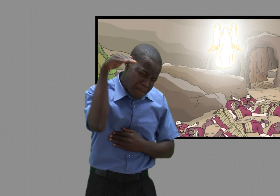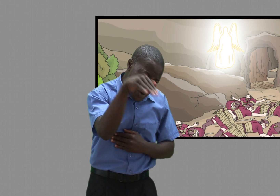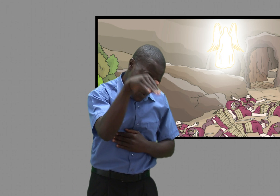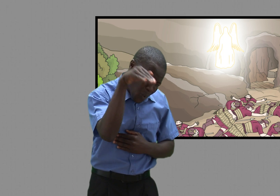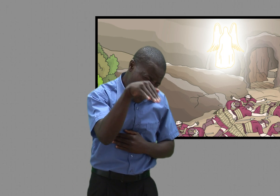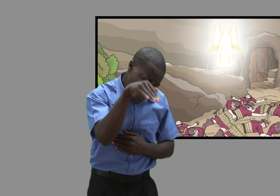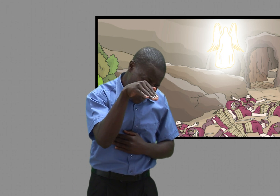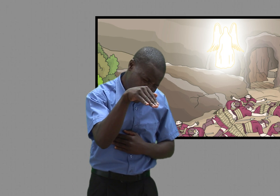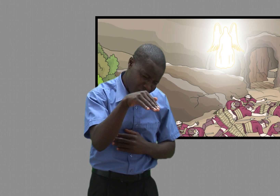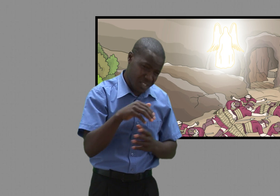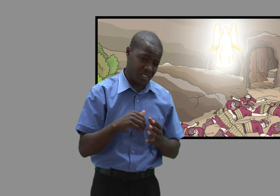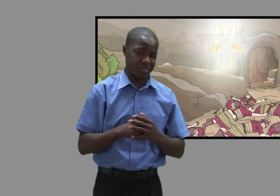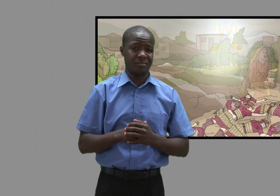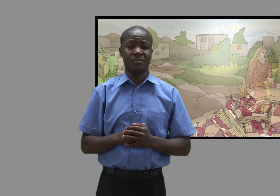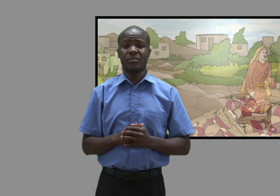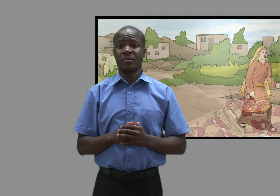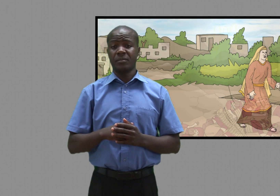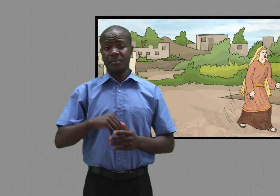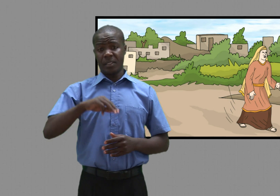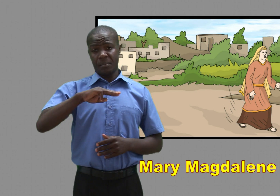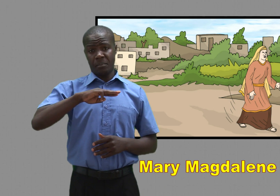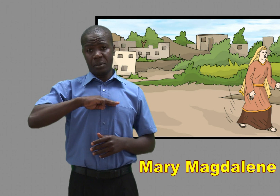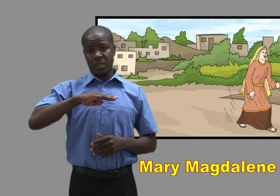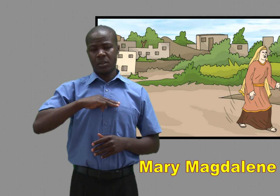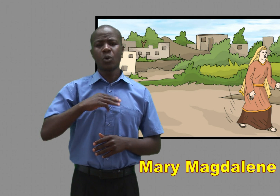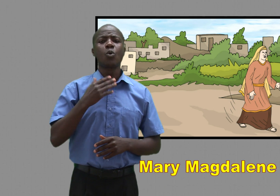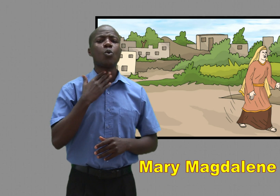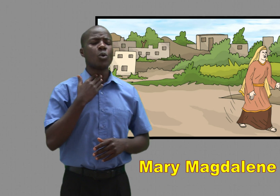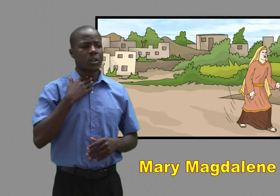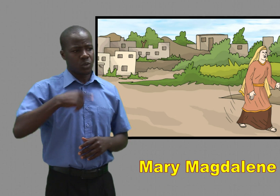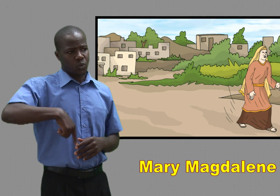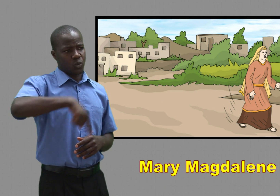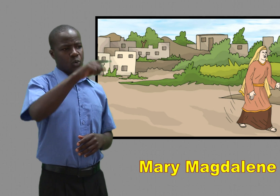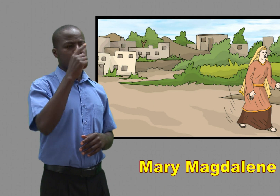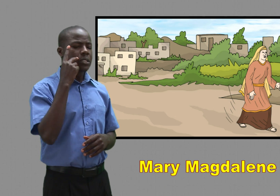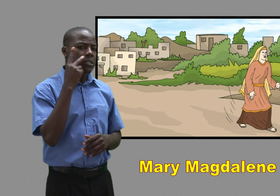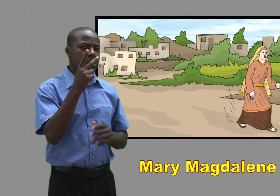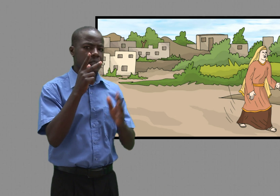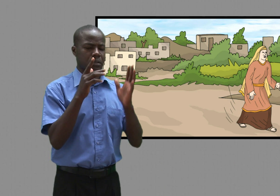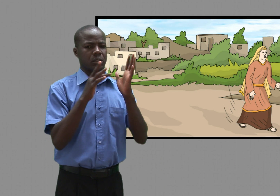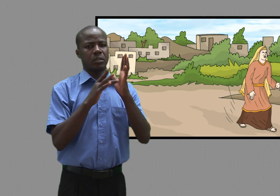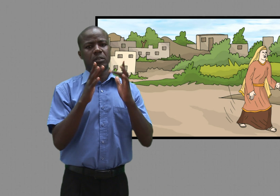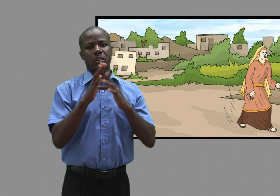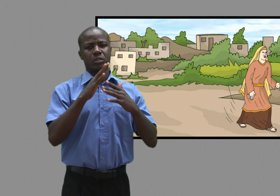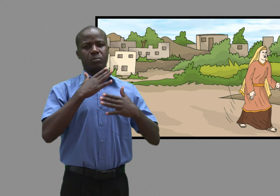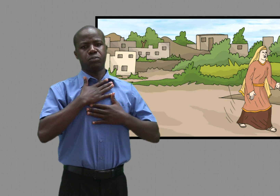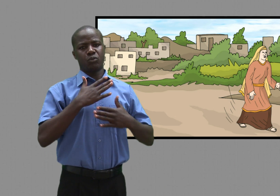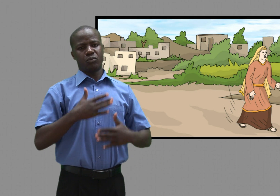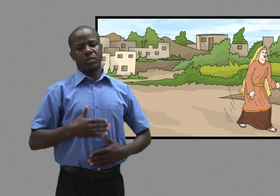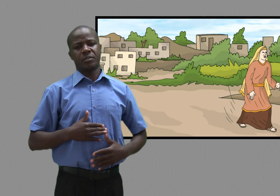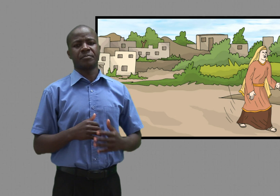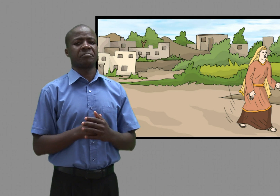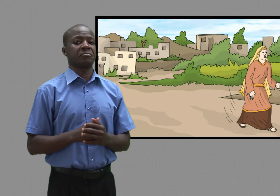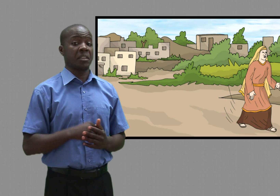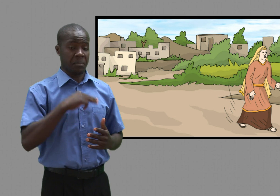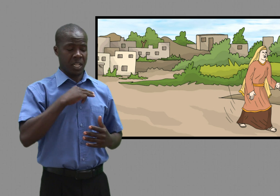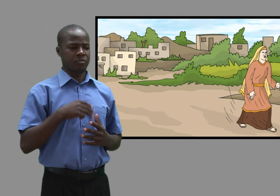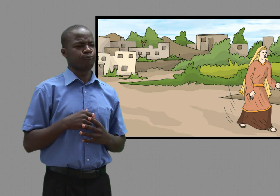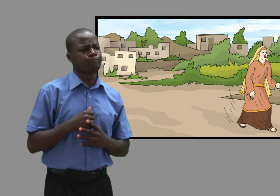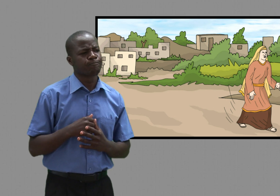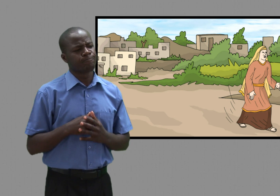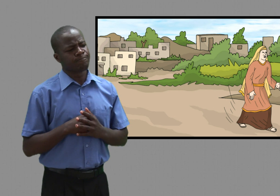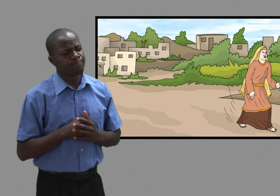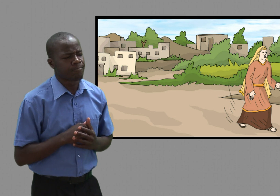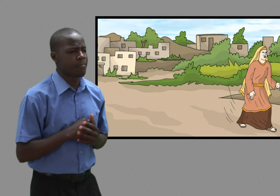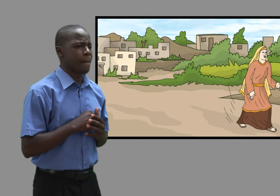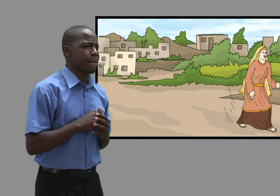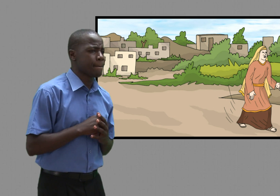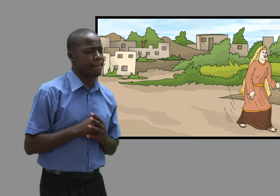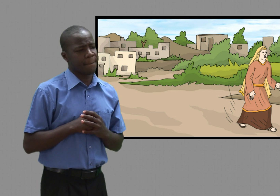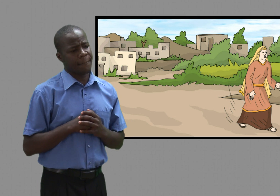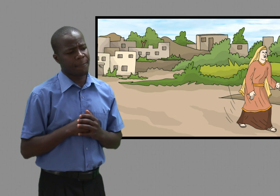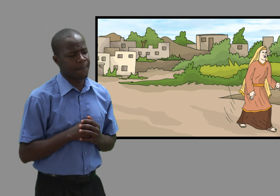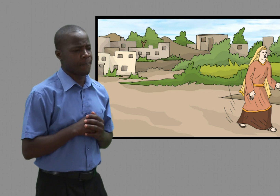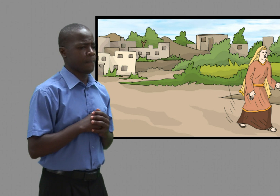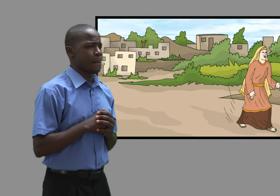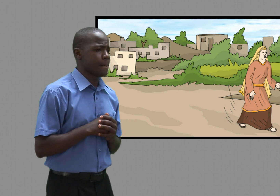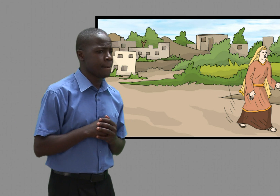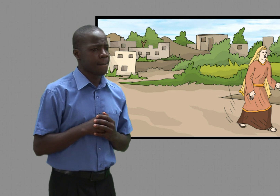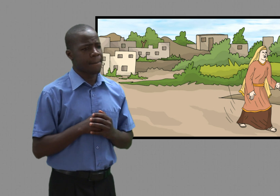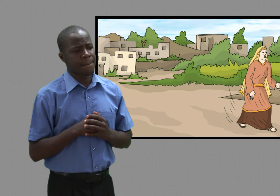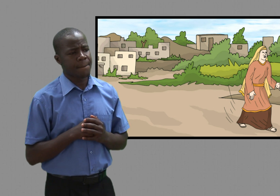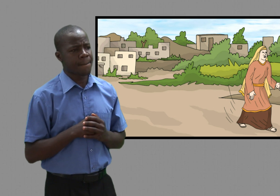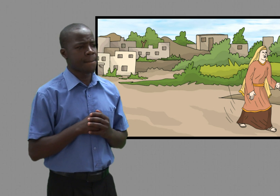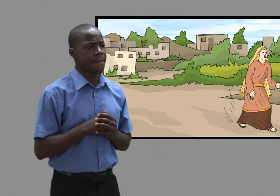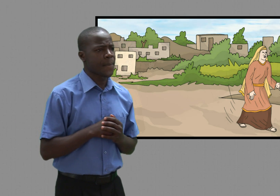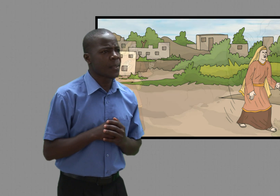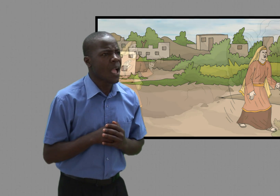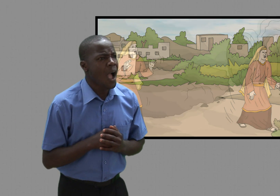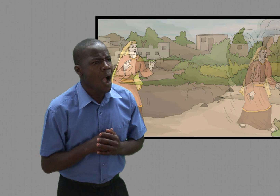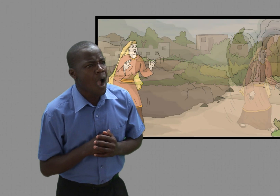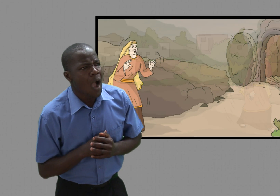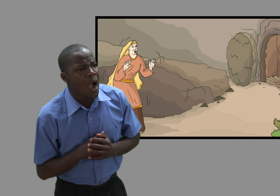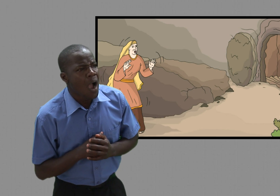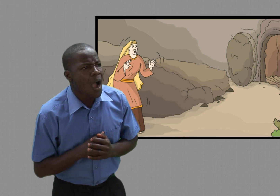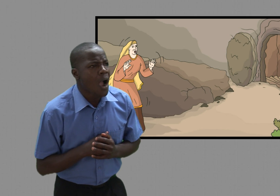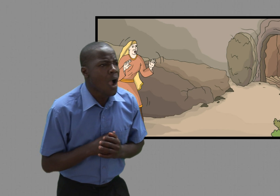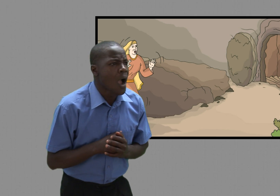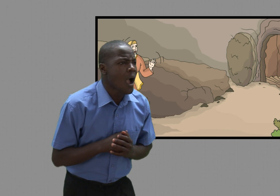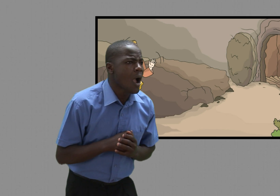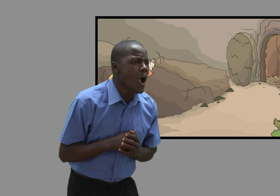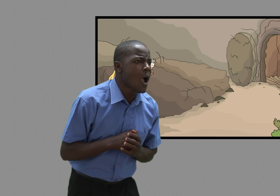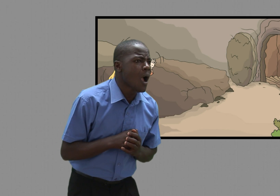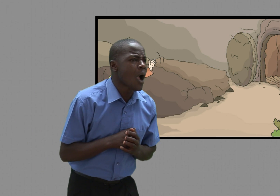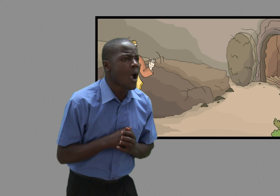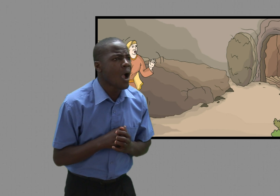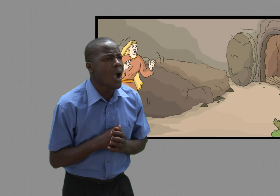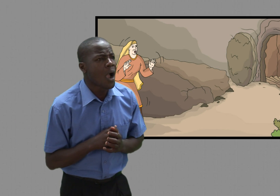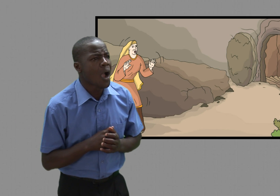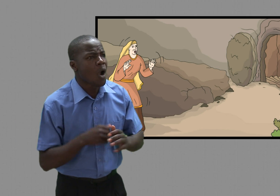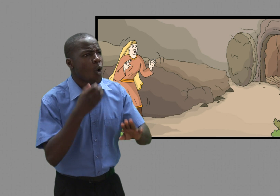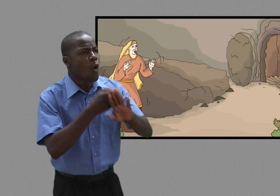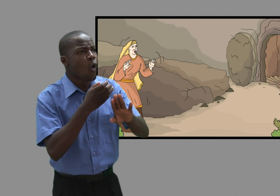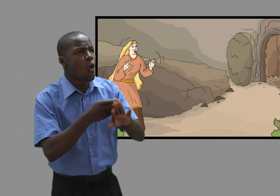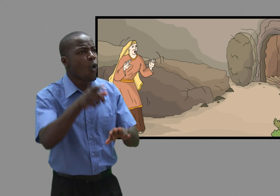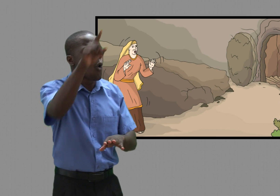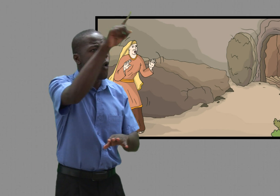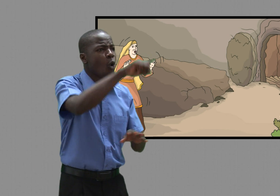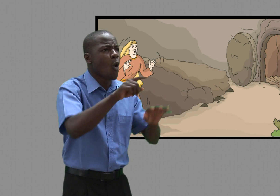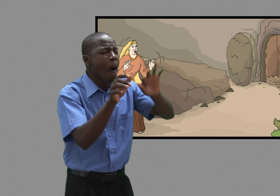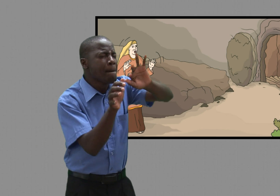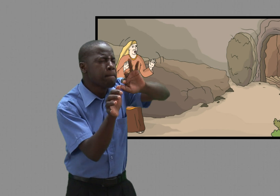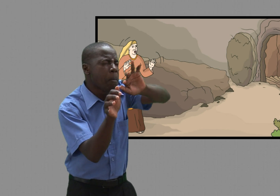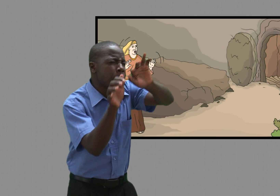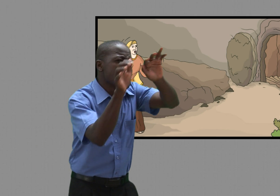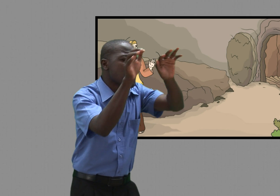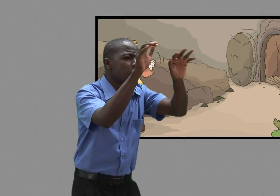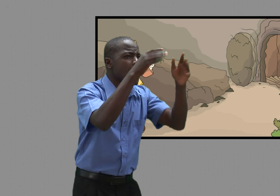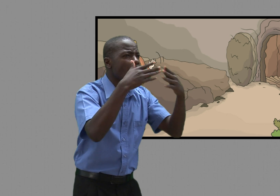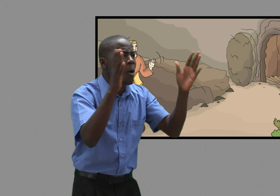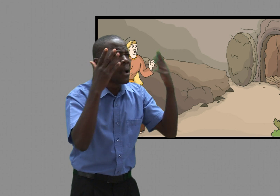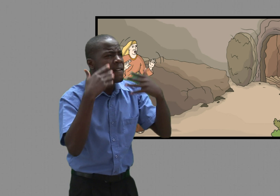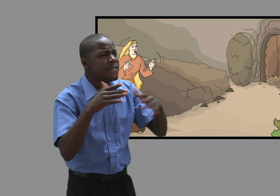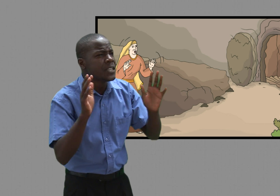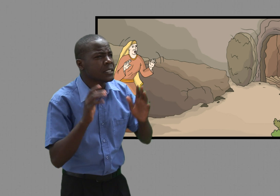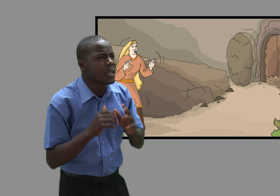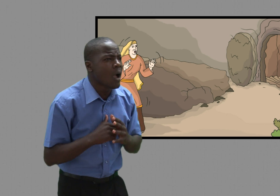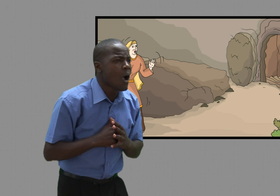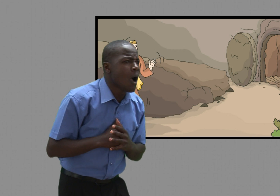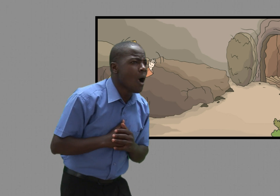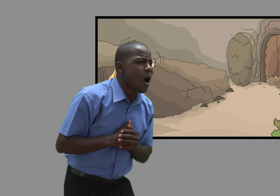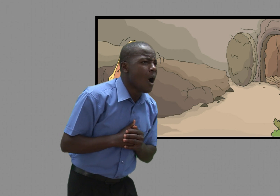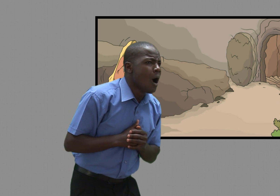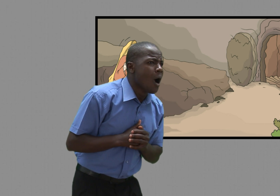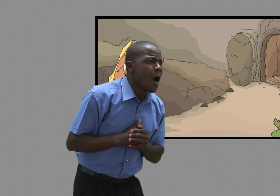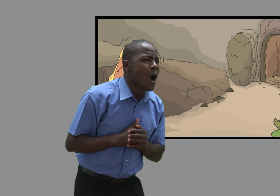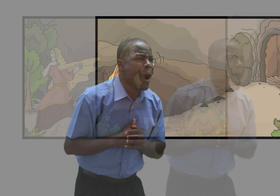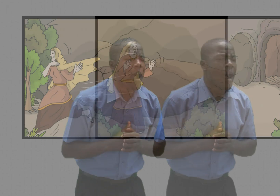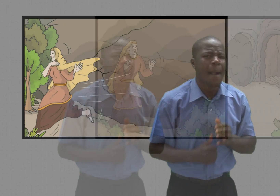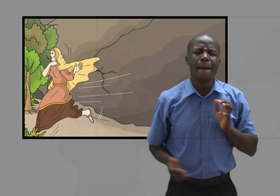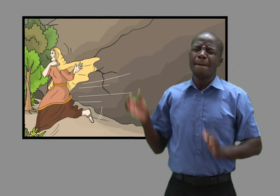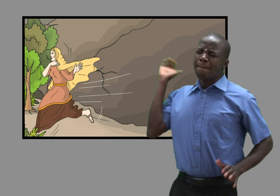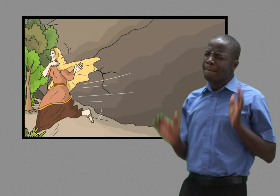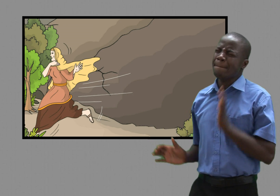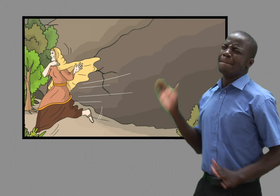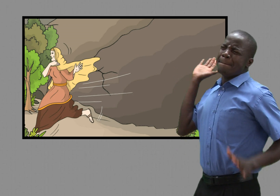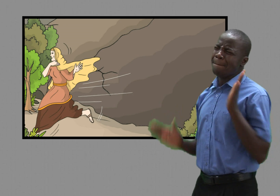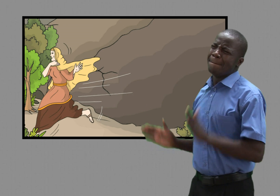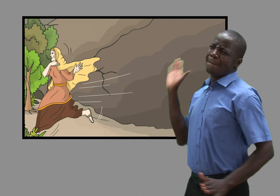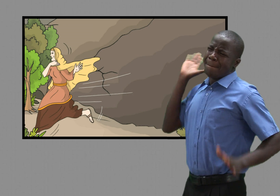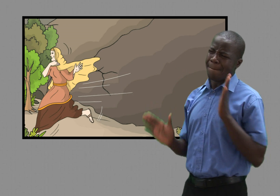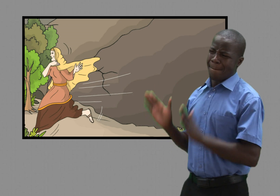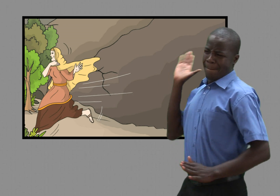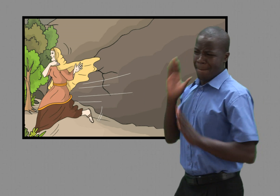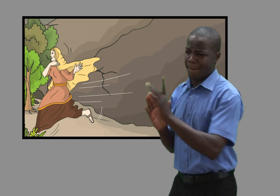Early on the first day of the week, while it was still dark, Mary Magdalene went to the tomb and saw that the stone had been removed from the entrance.